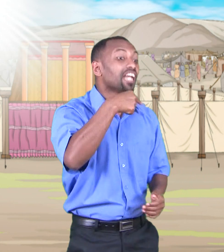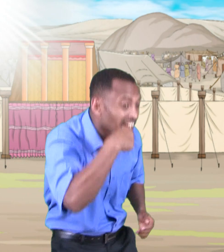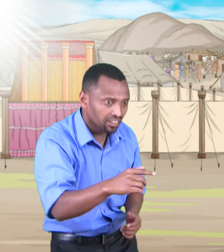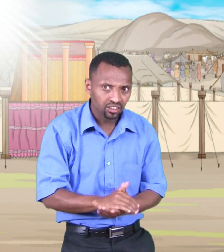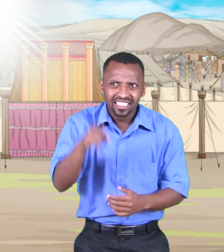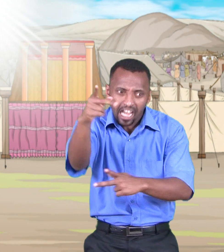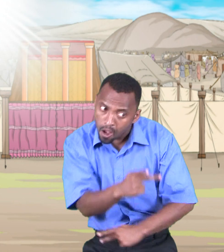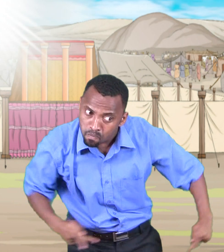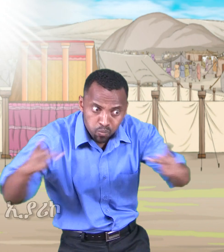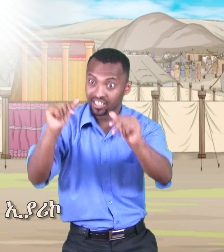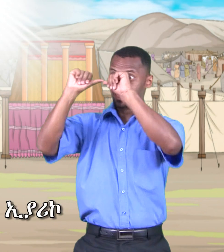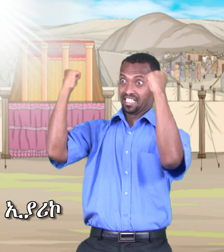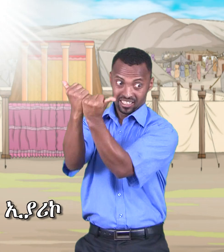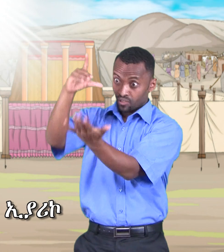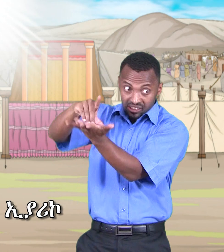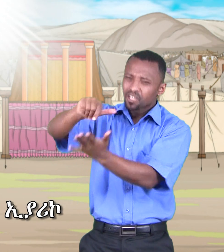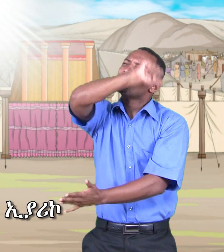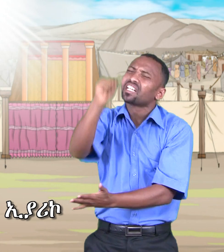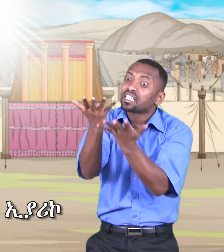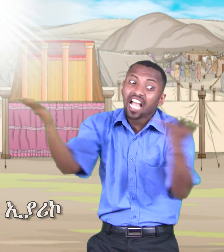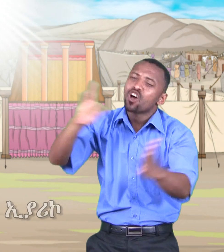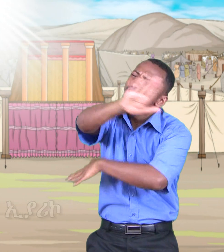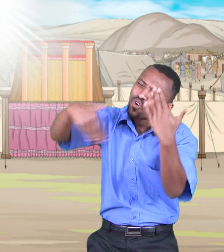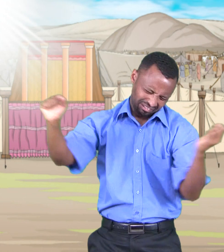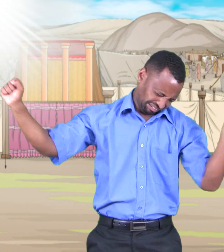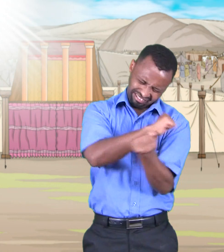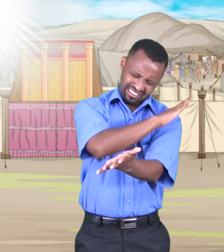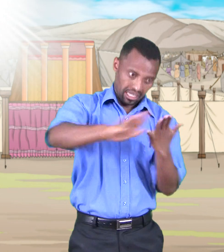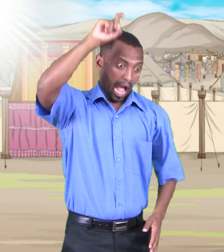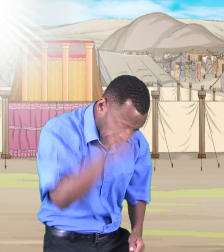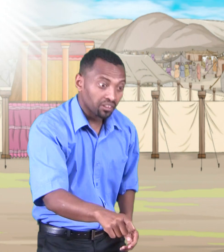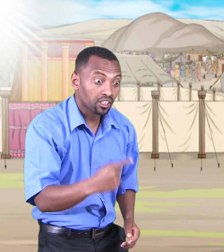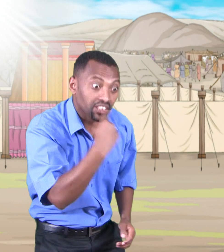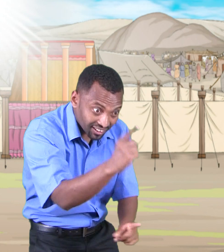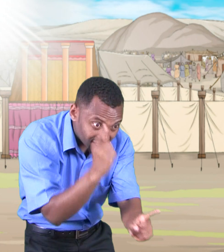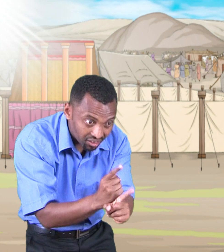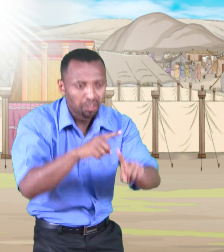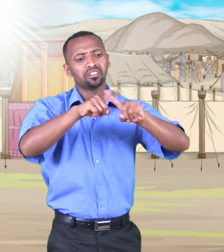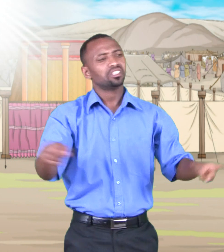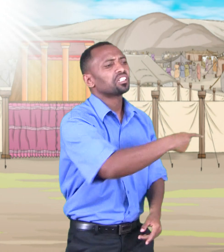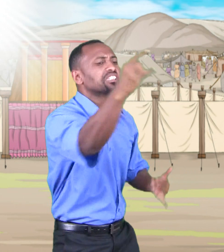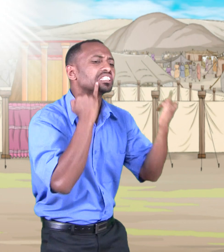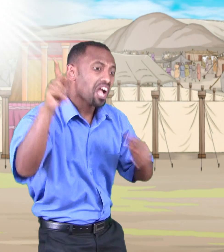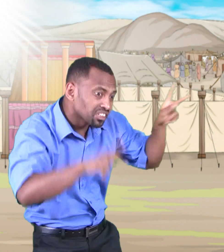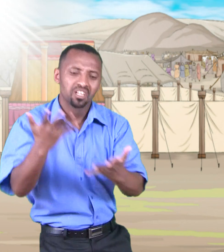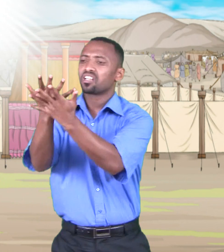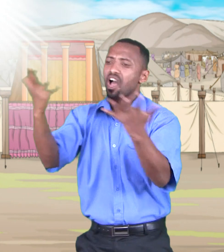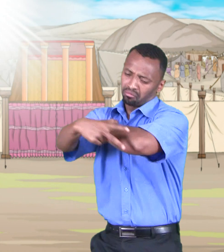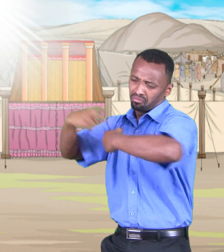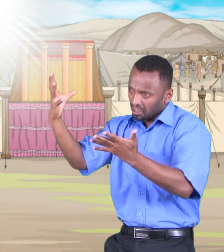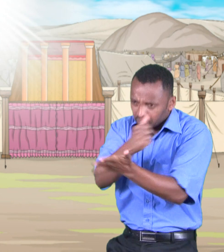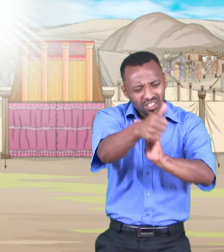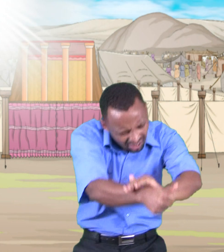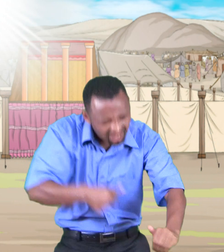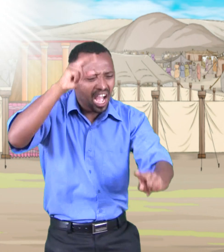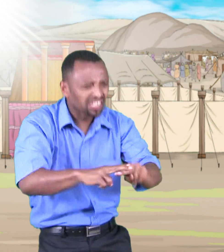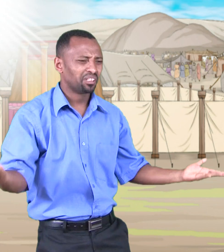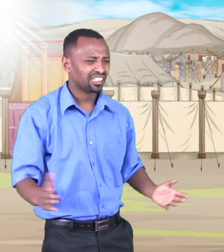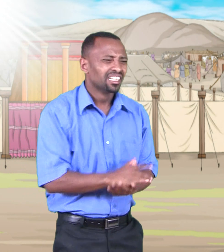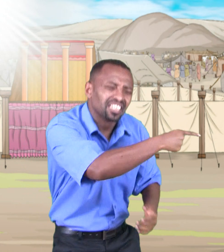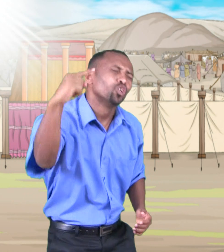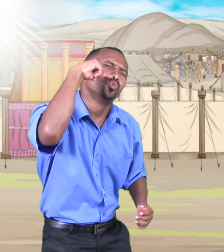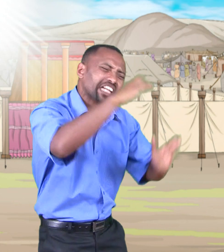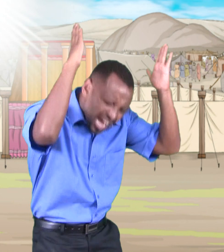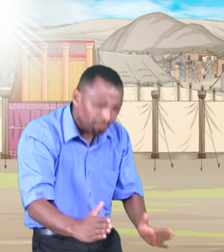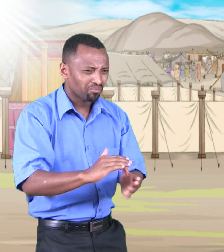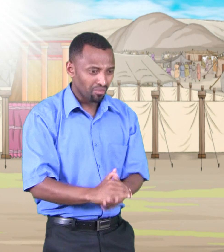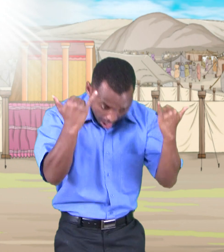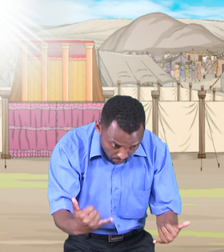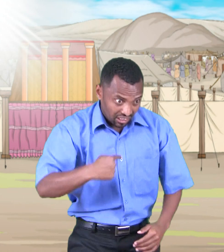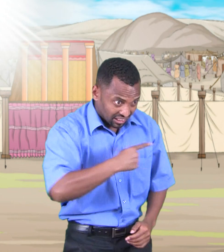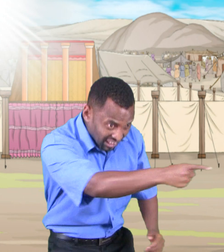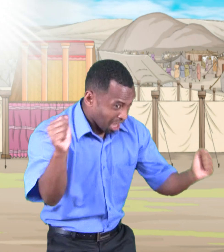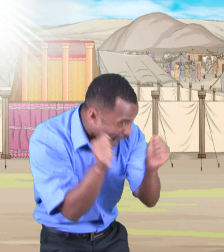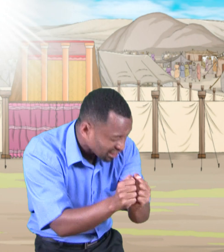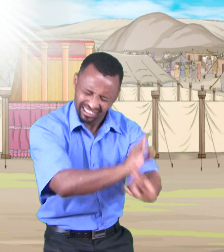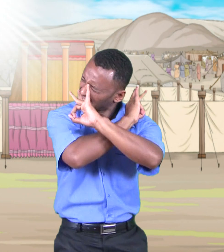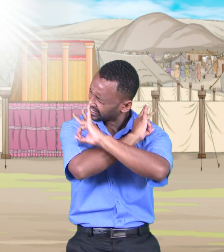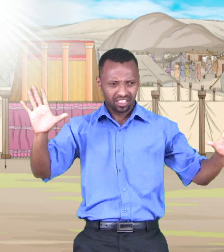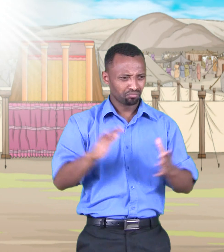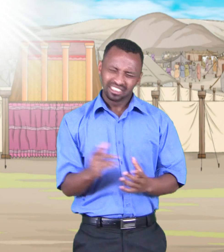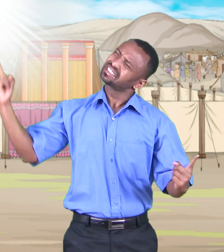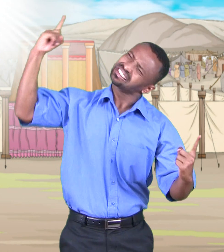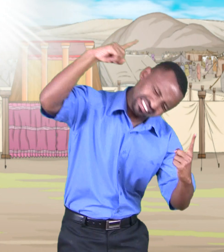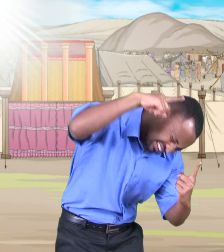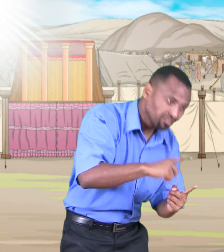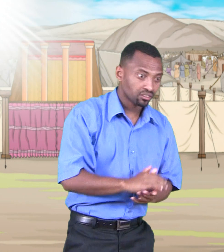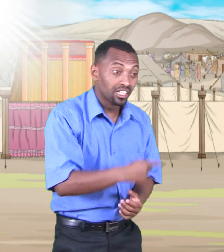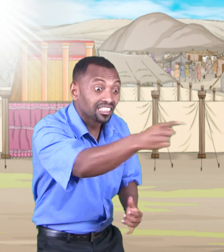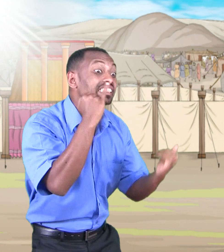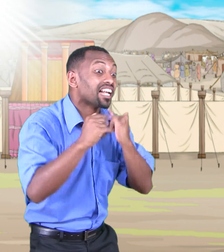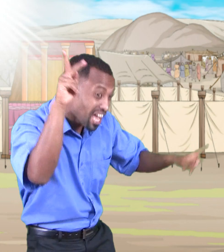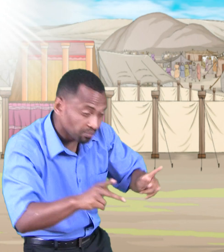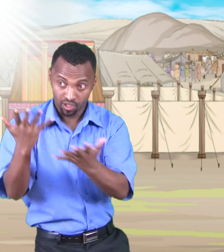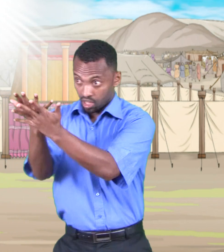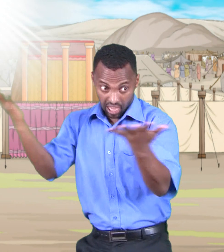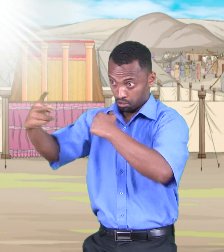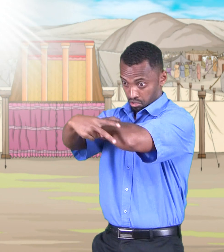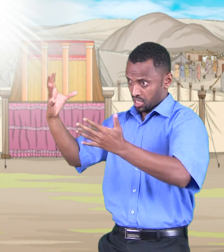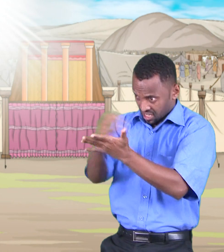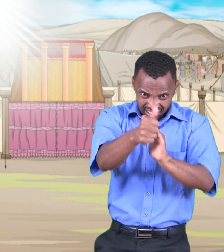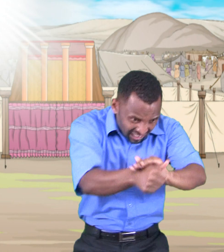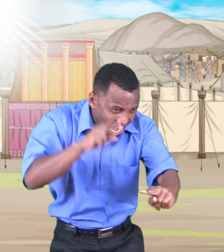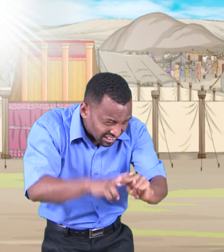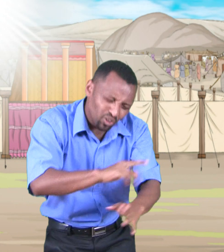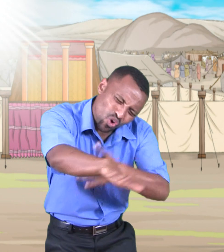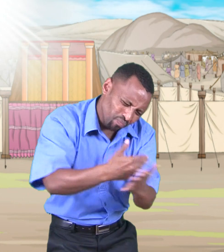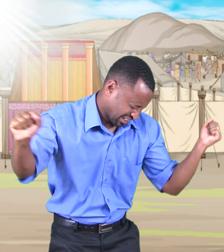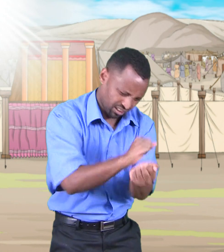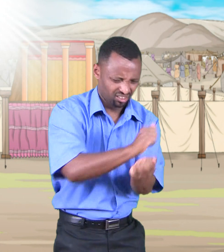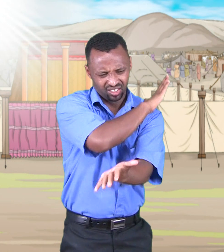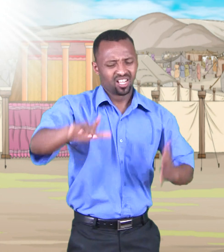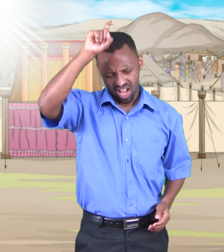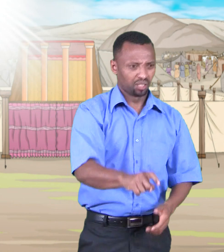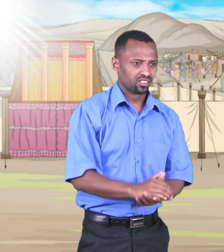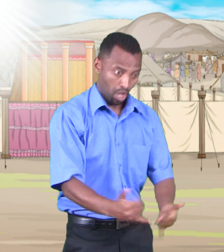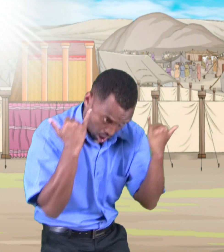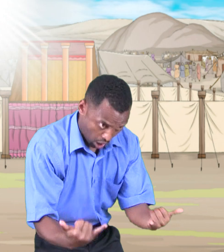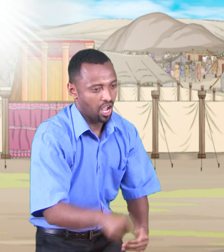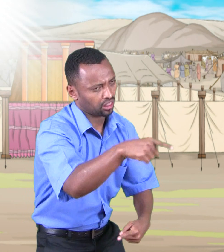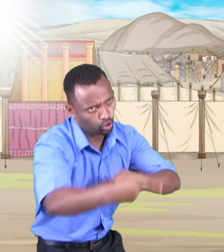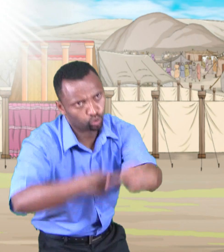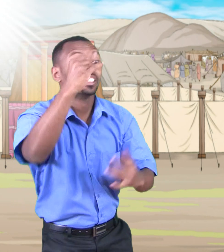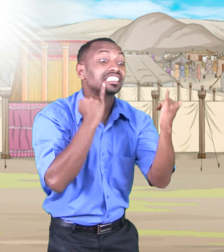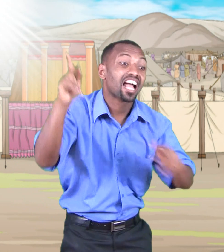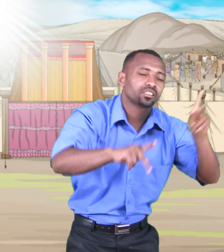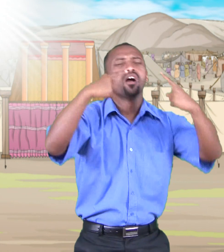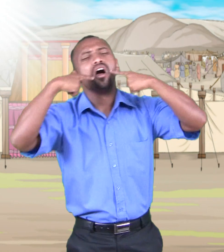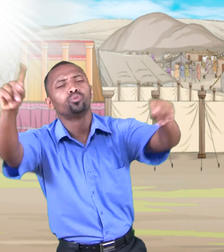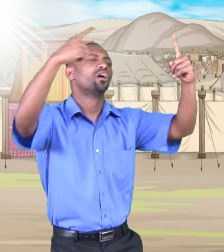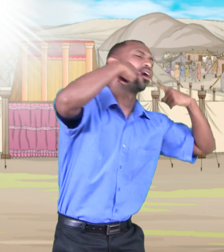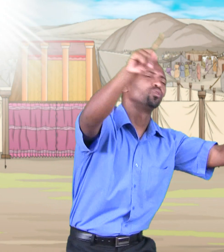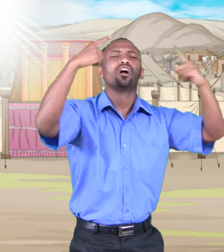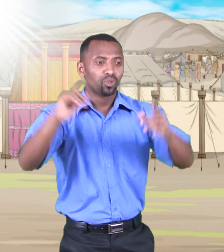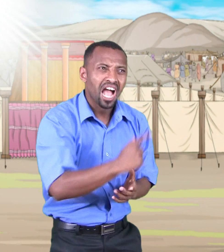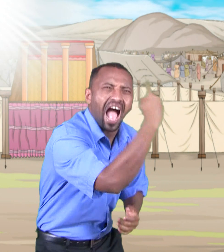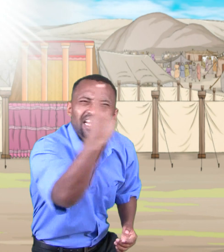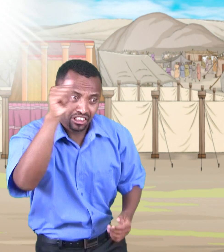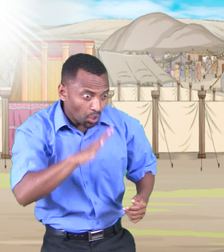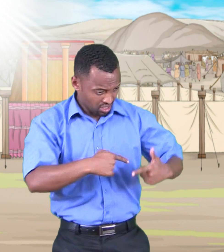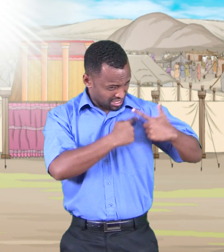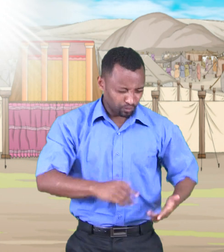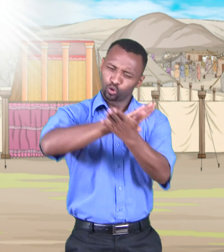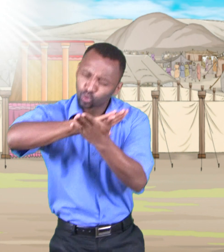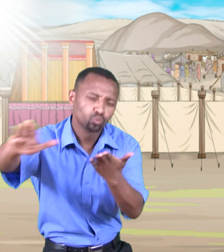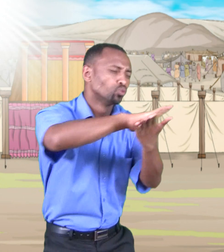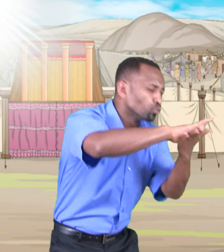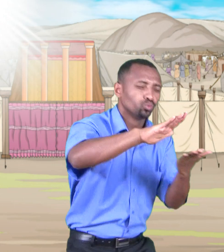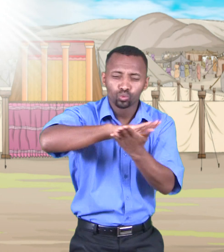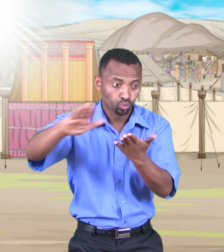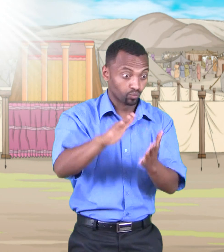Israel has sinned; they have transgressed My covenant that I commanded them, and they have taken some of what was devoted to destruction. Indeed, they have stolen and lied, and they have put these things with their own possessions. This is why the Israelites cannot stand against their enemies.